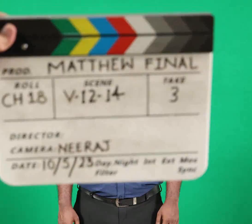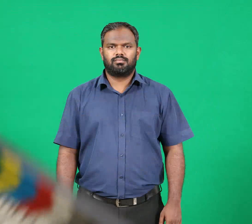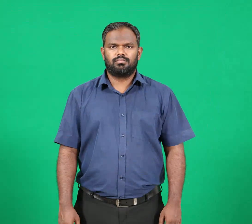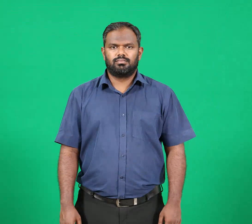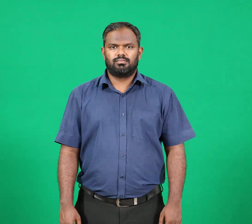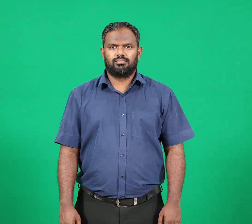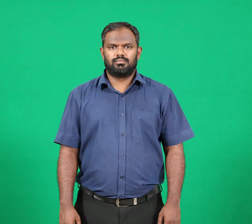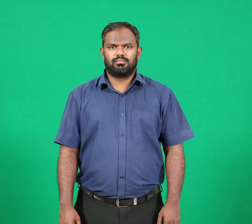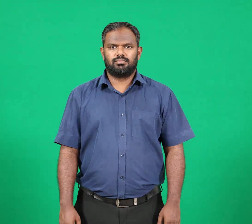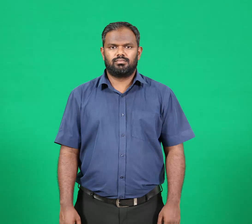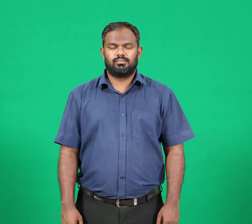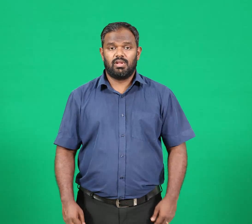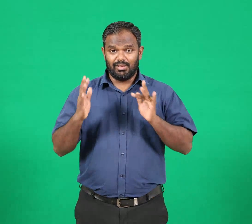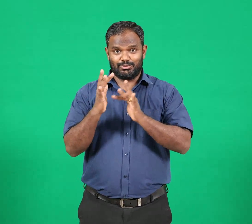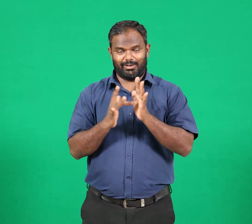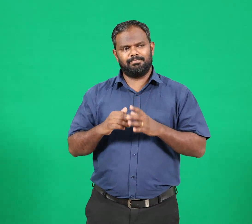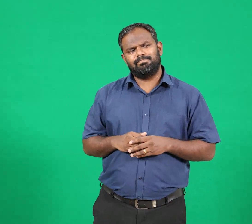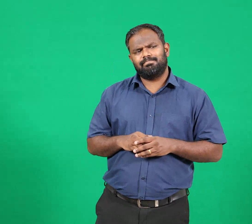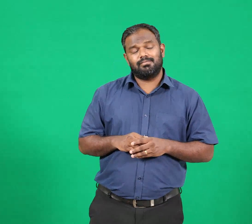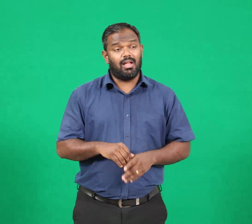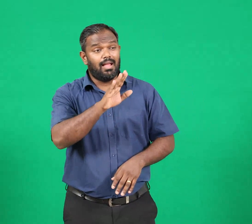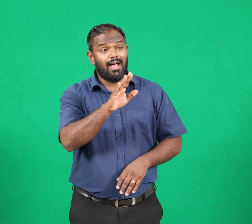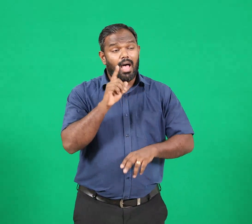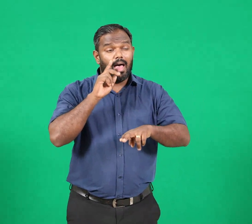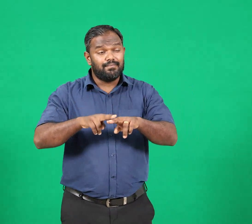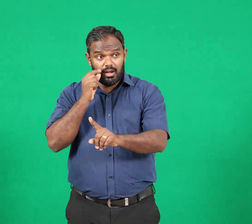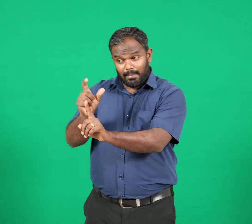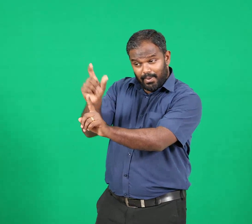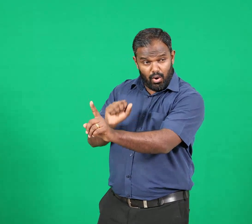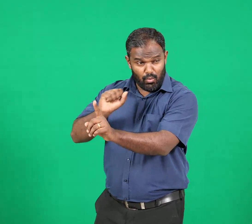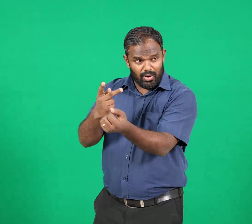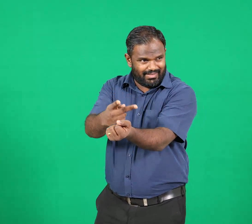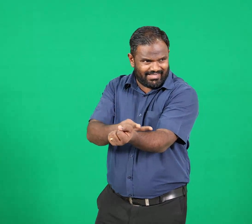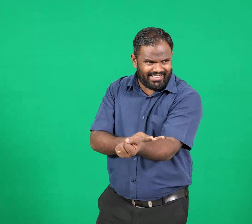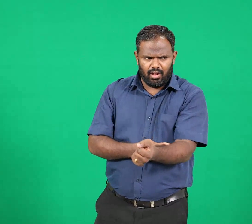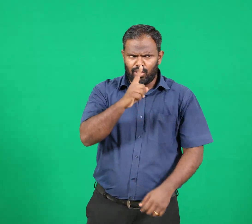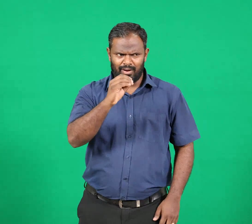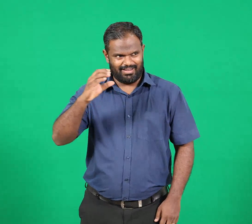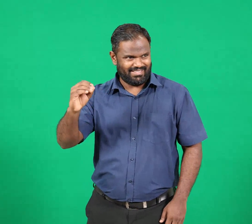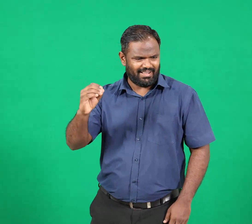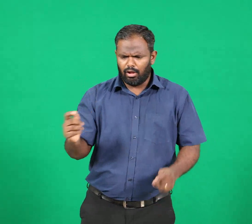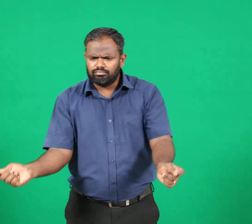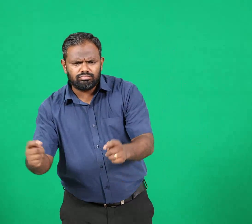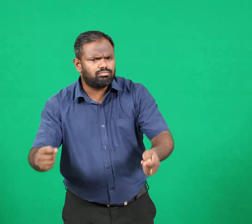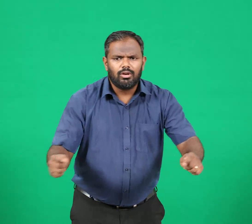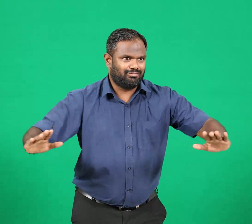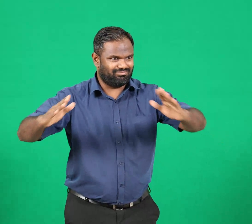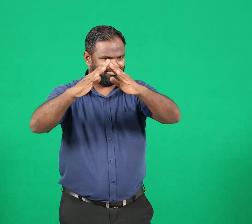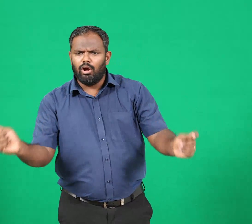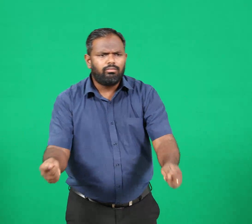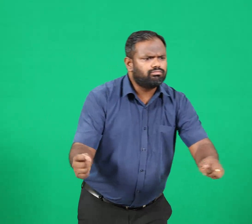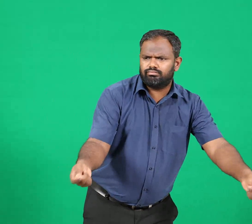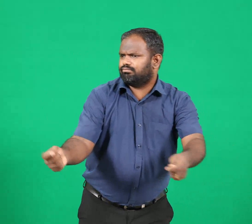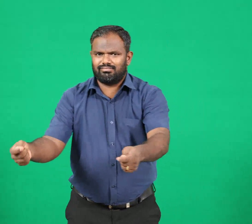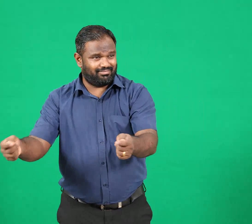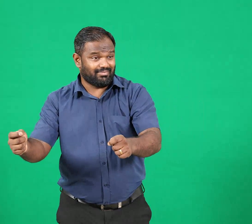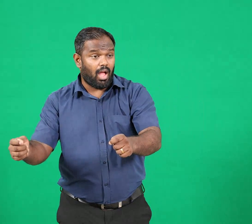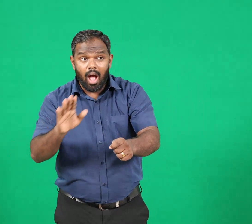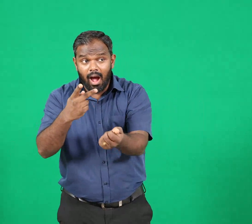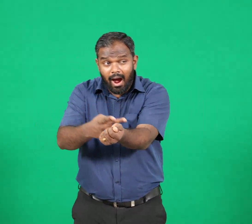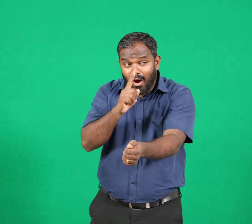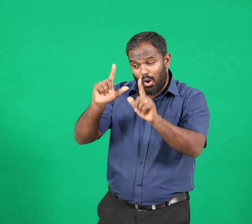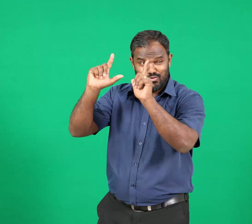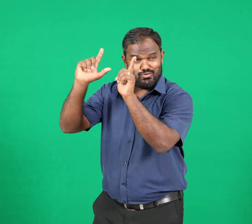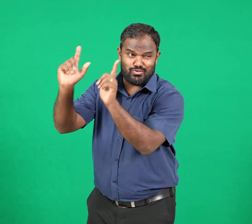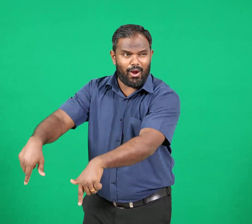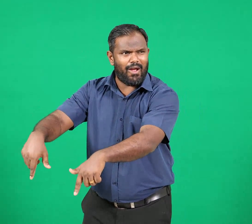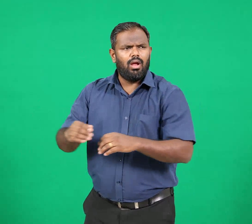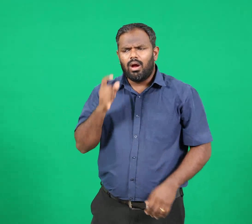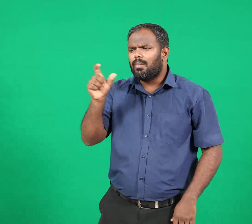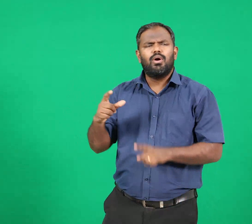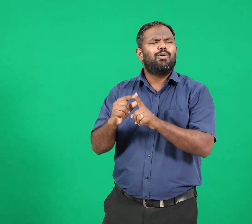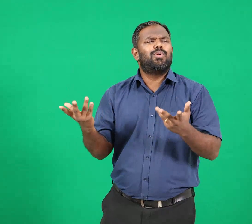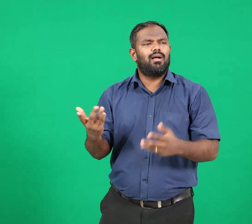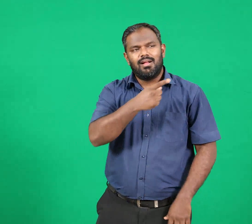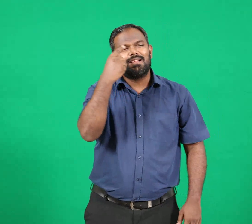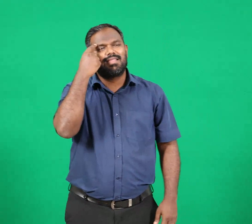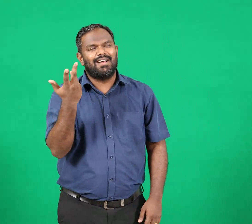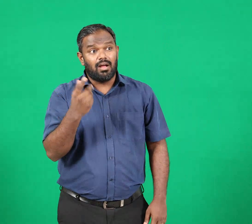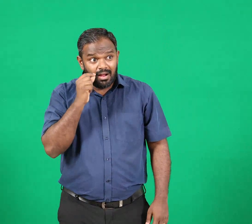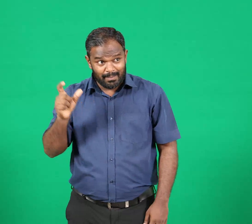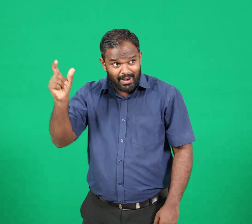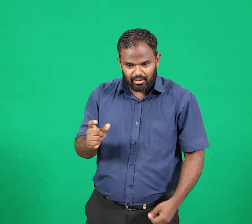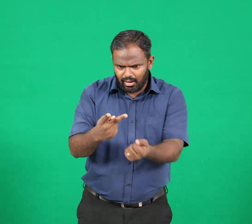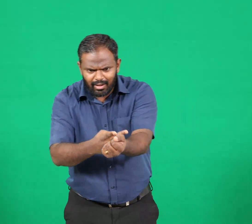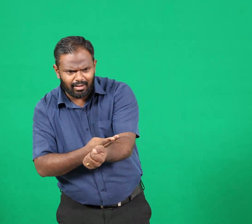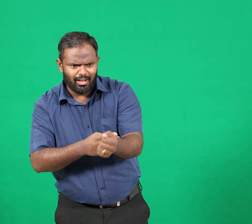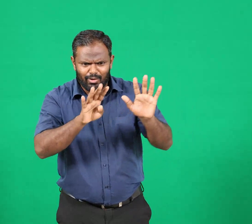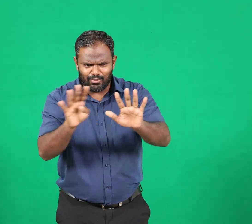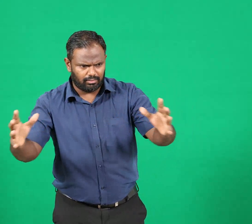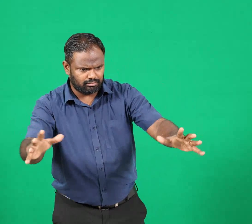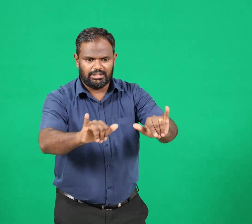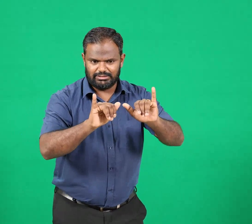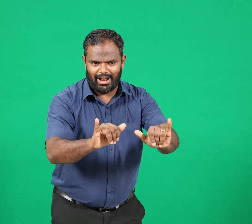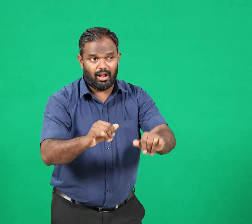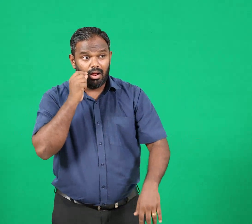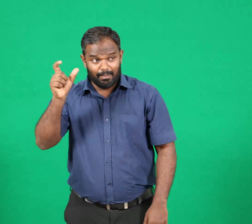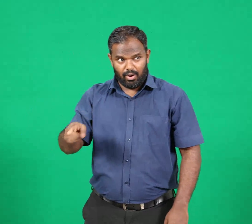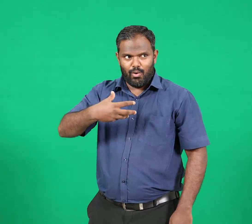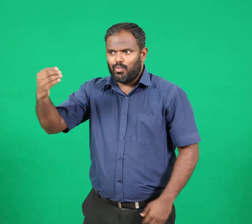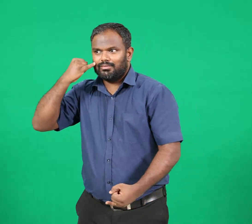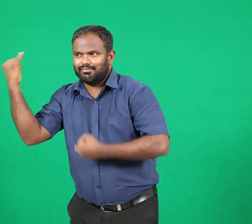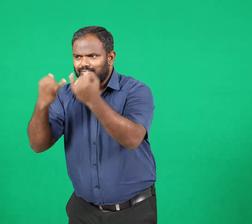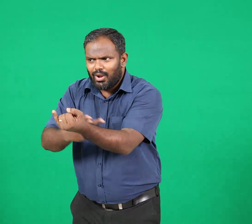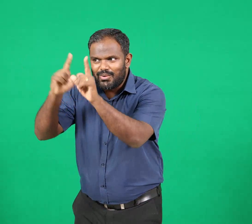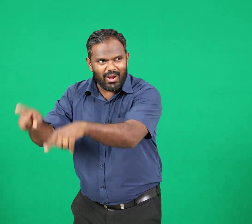If a man has a hundred sheep and one of them goes astray, will he not leave the ninety-nine on the hills and go out to search for the one that is lost?